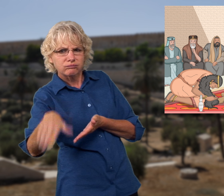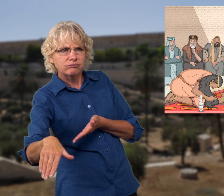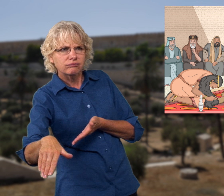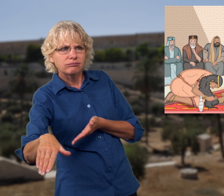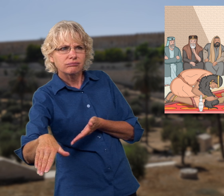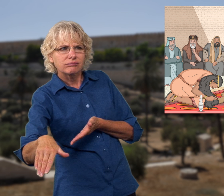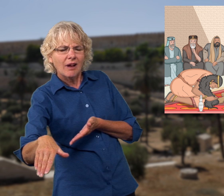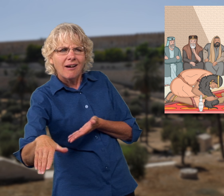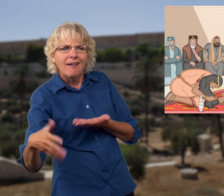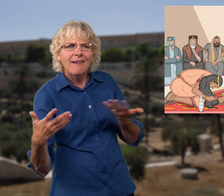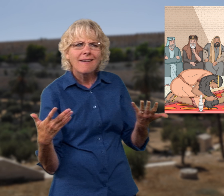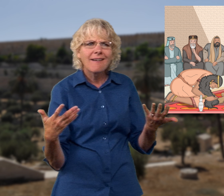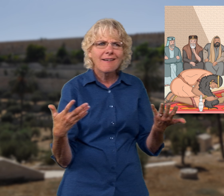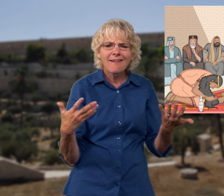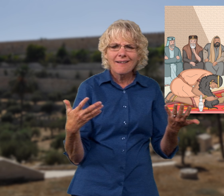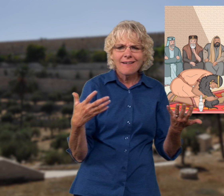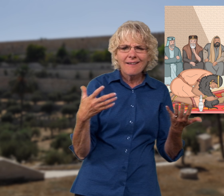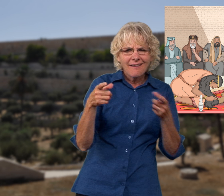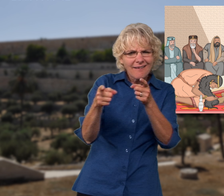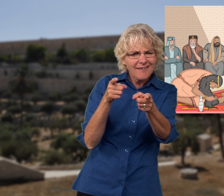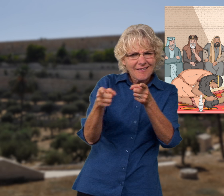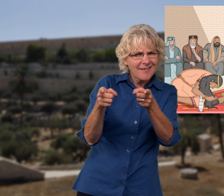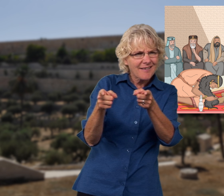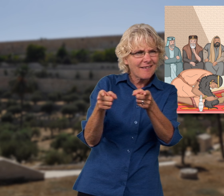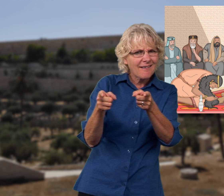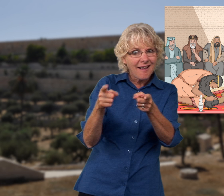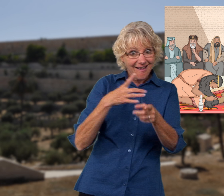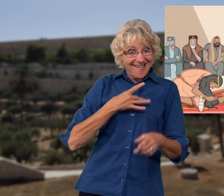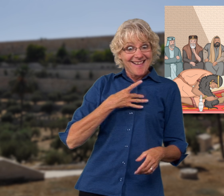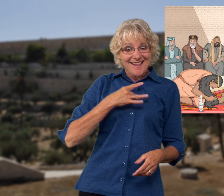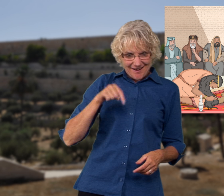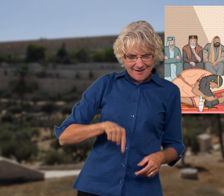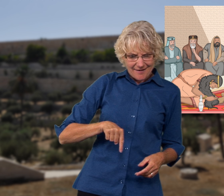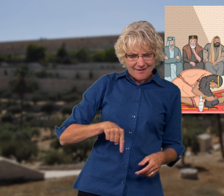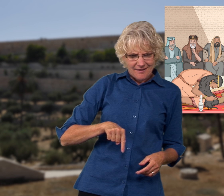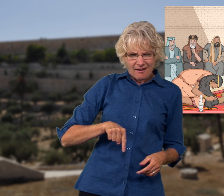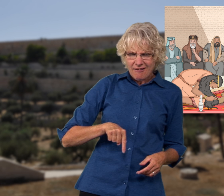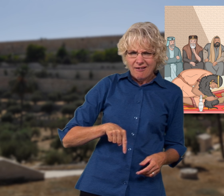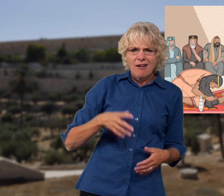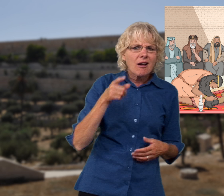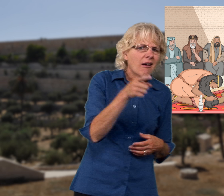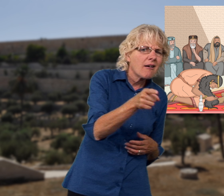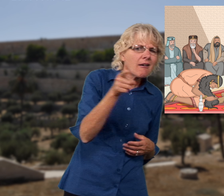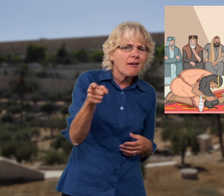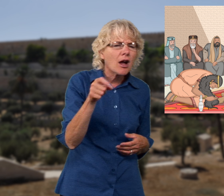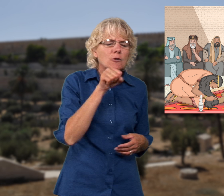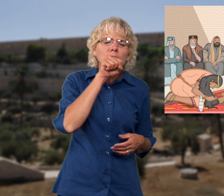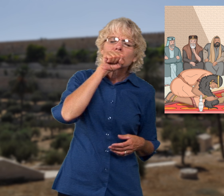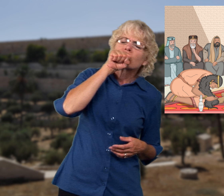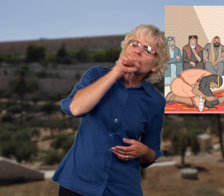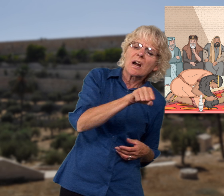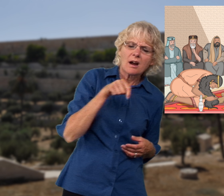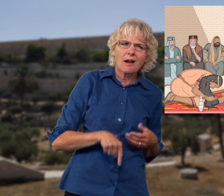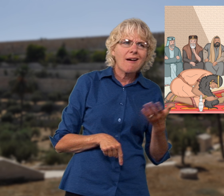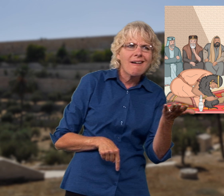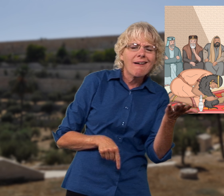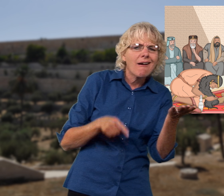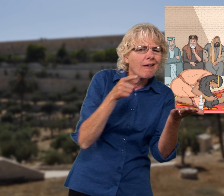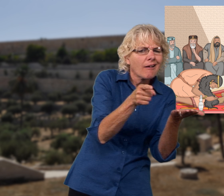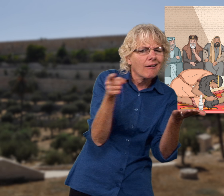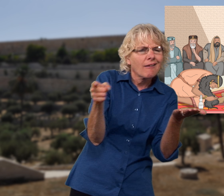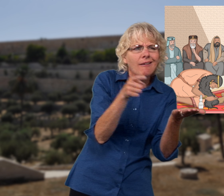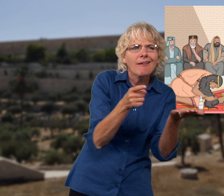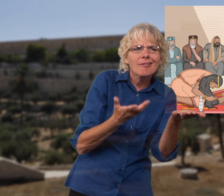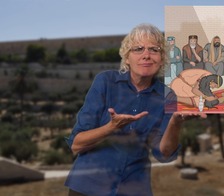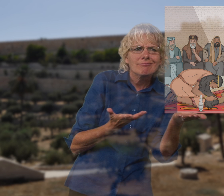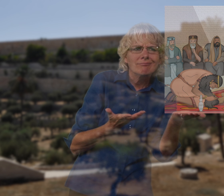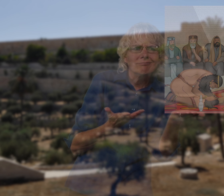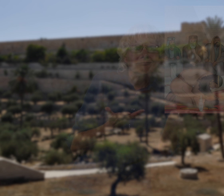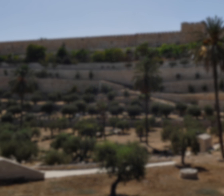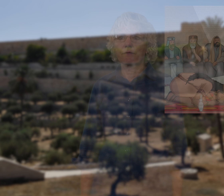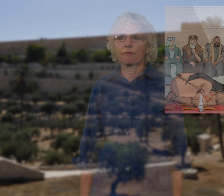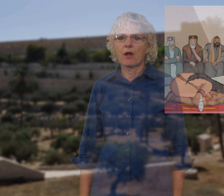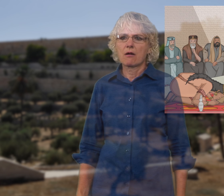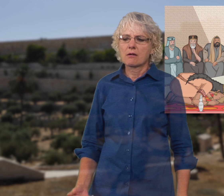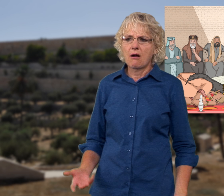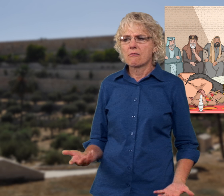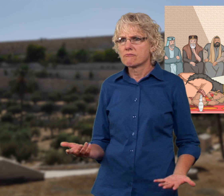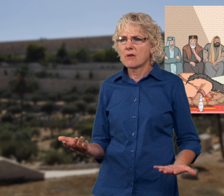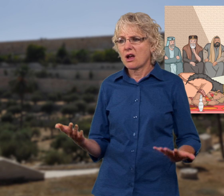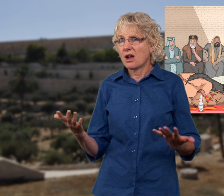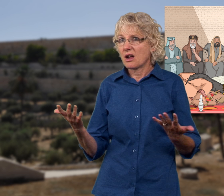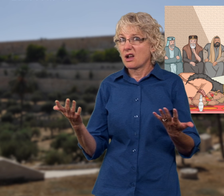Which one, then, will love him more?”